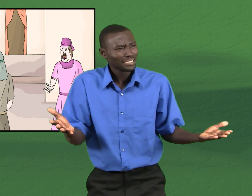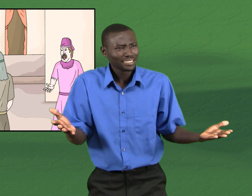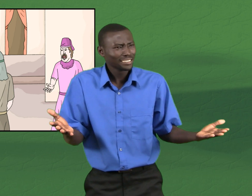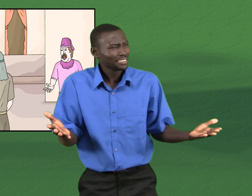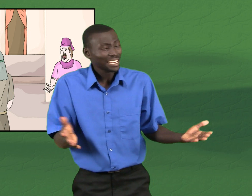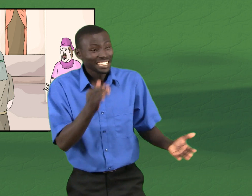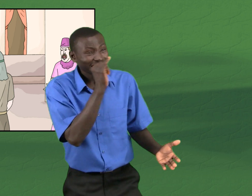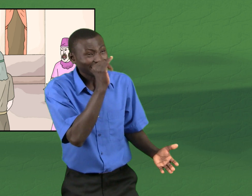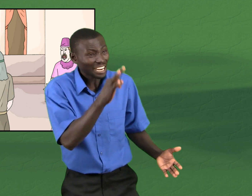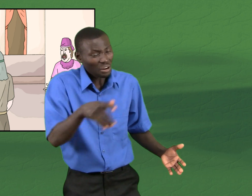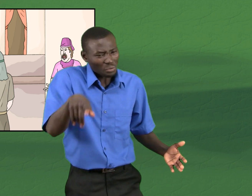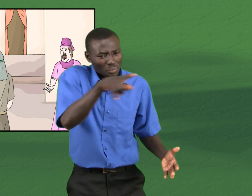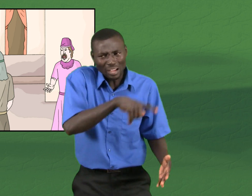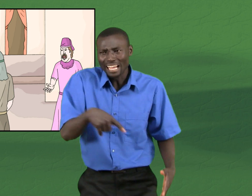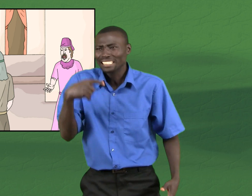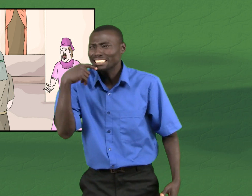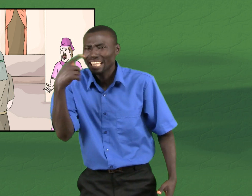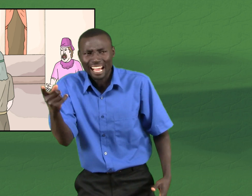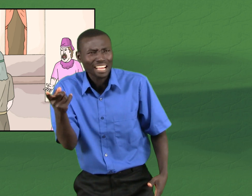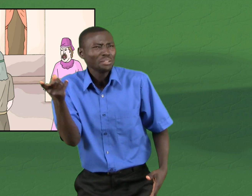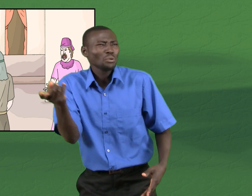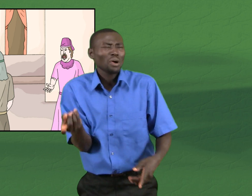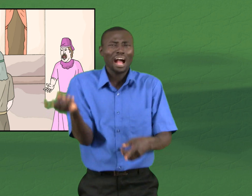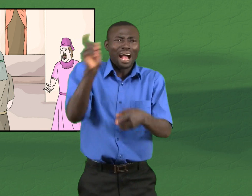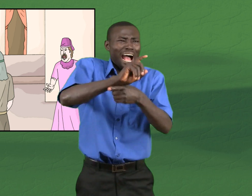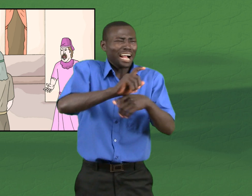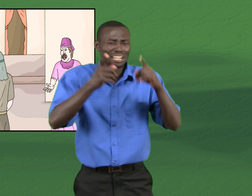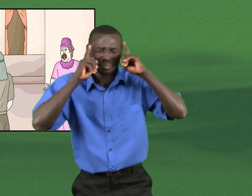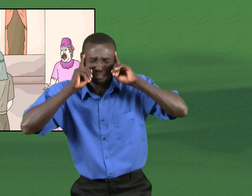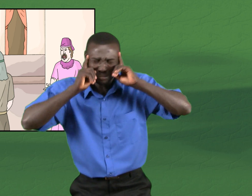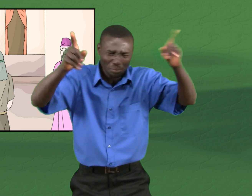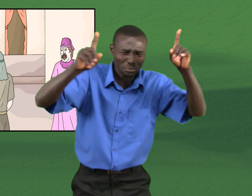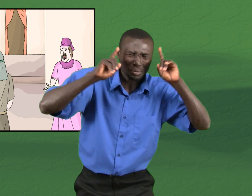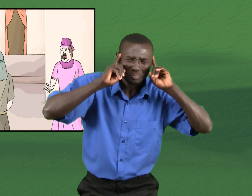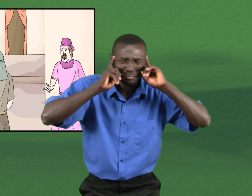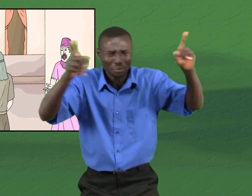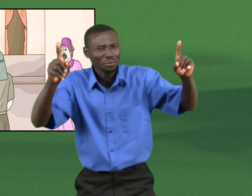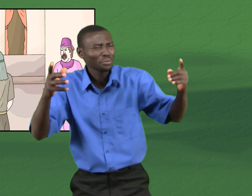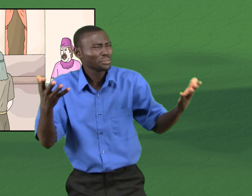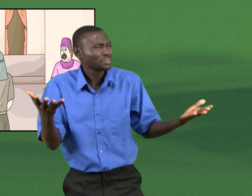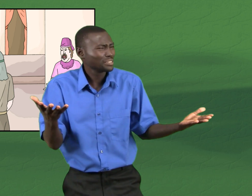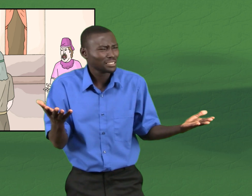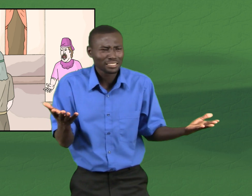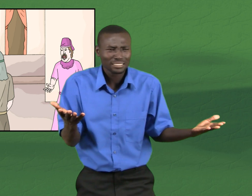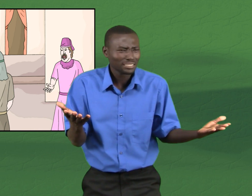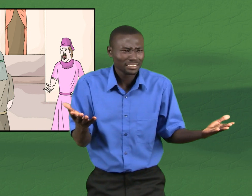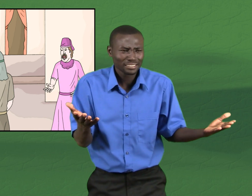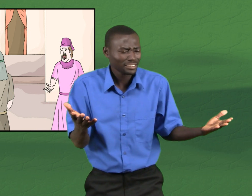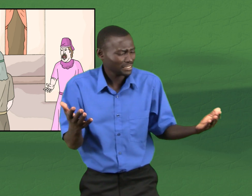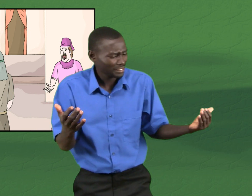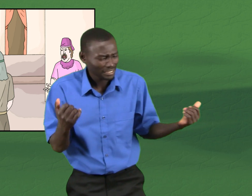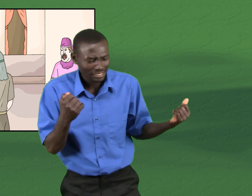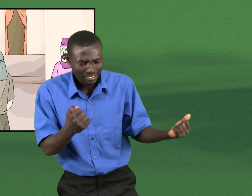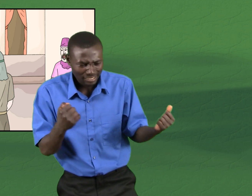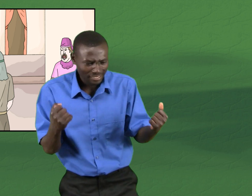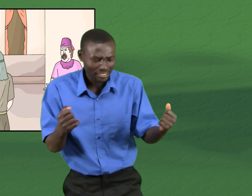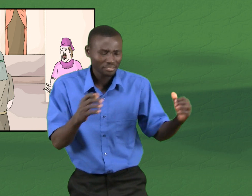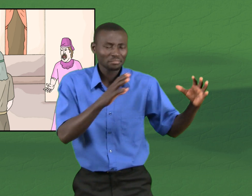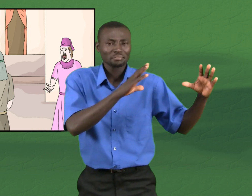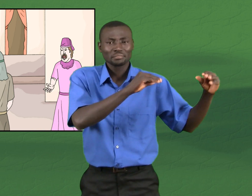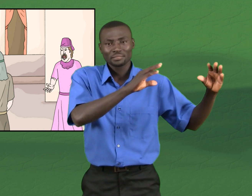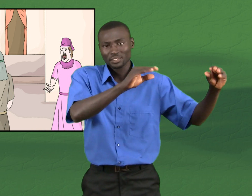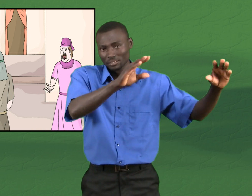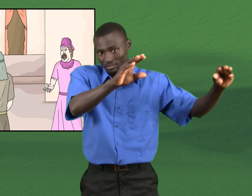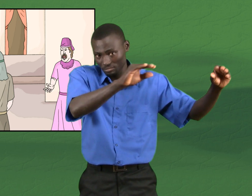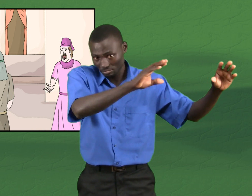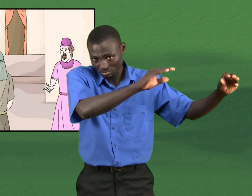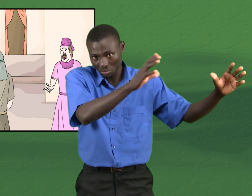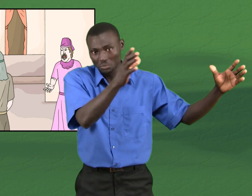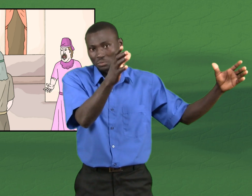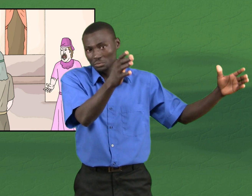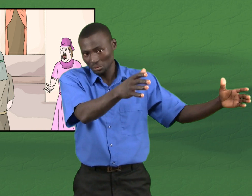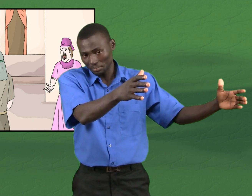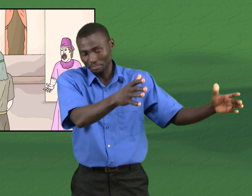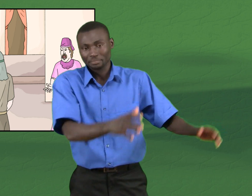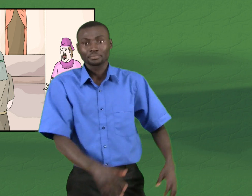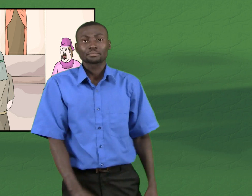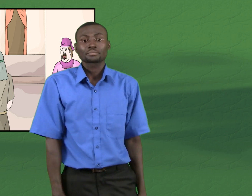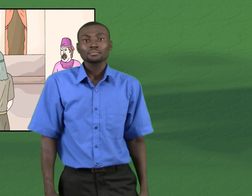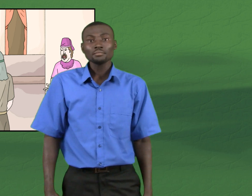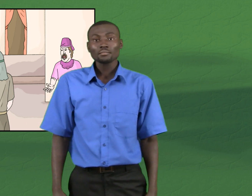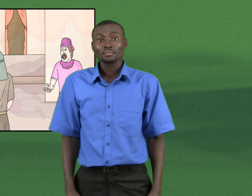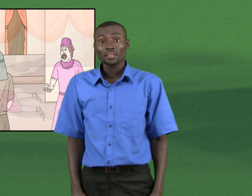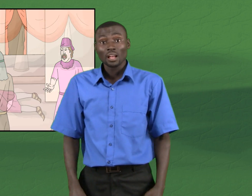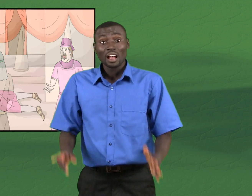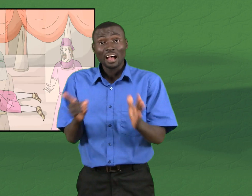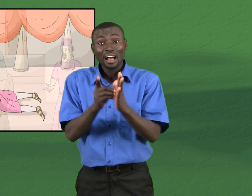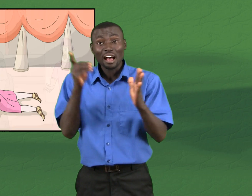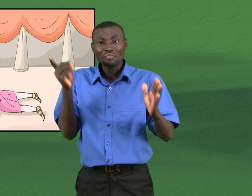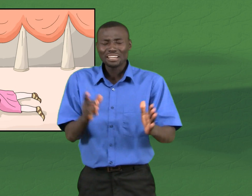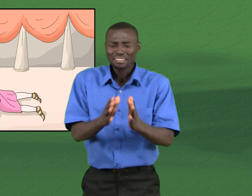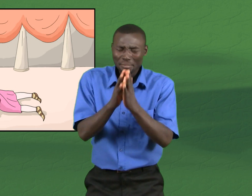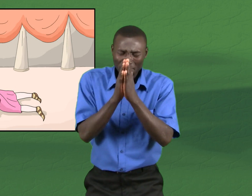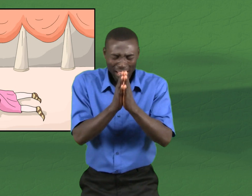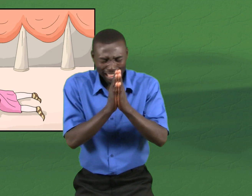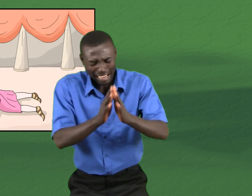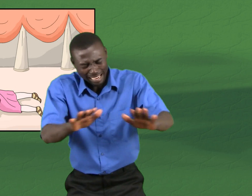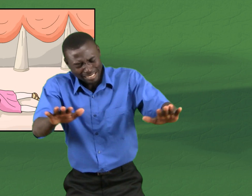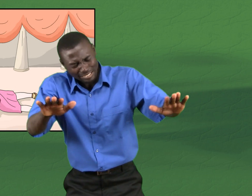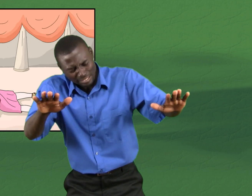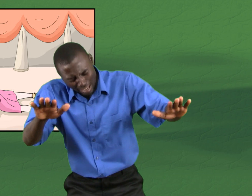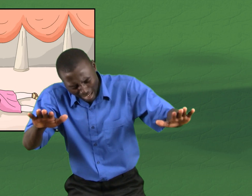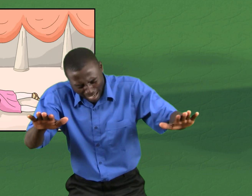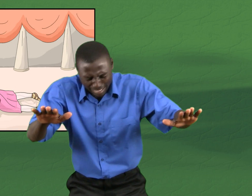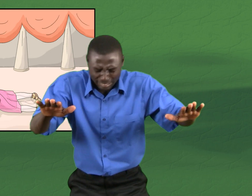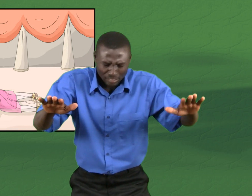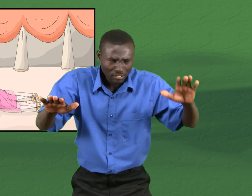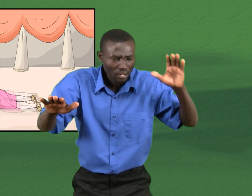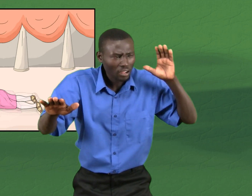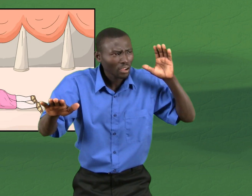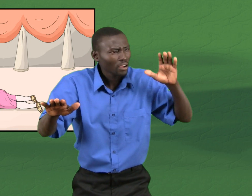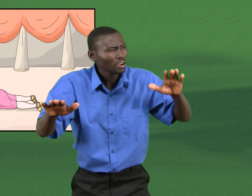So how can we tell him the child is dead? He may even harm himself.”